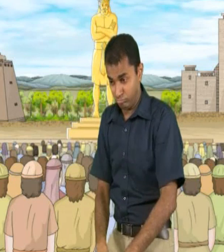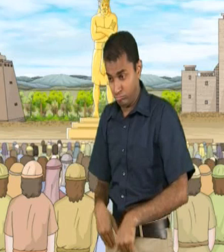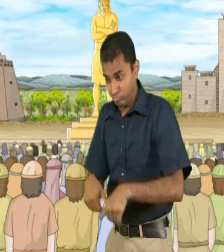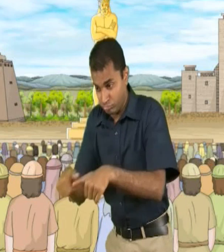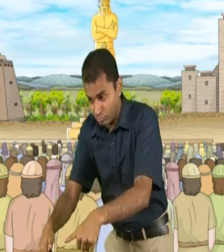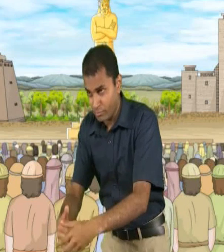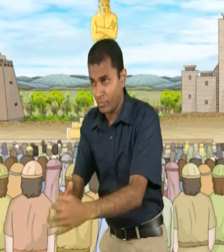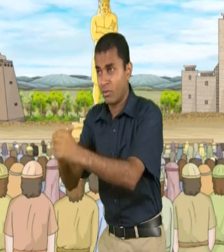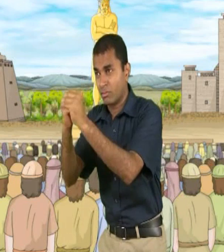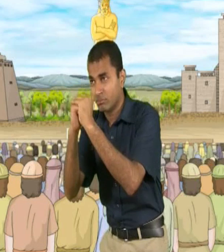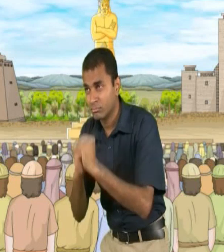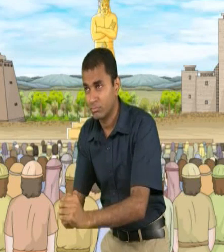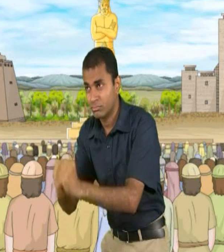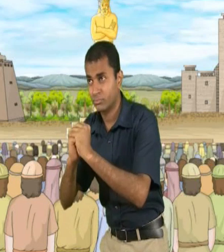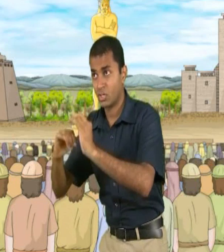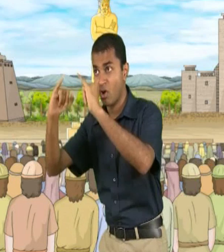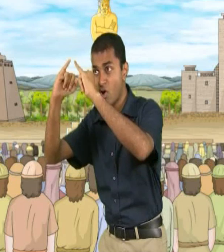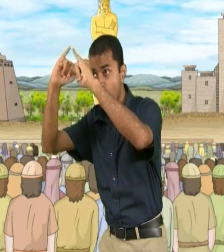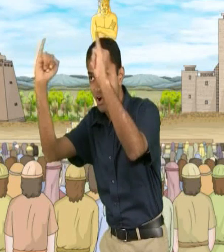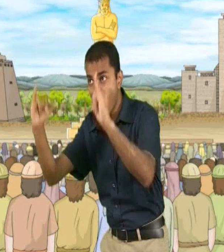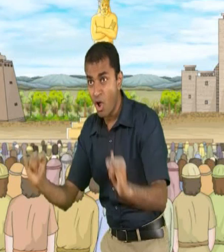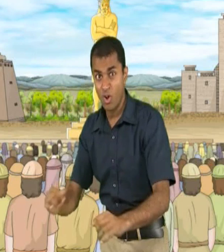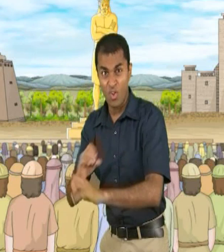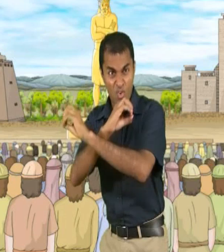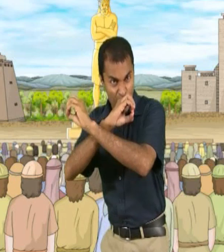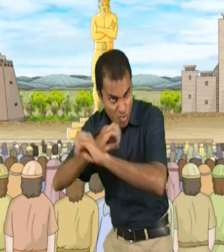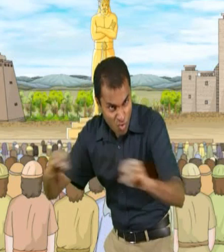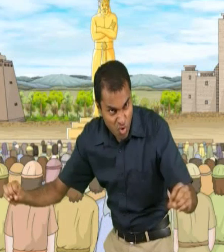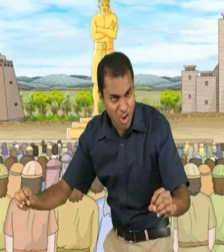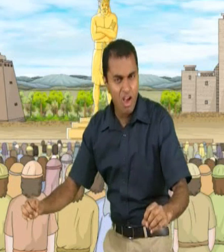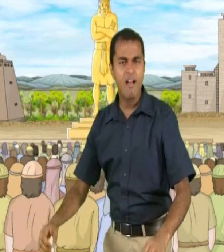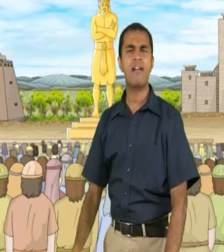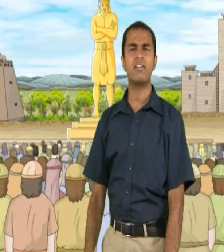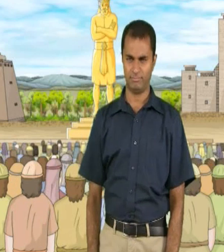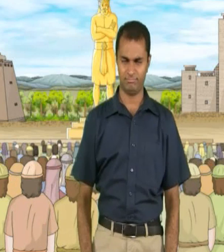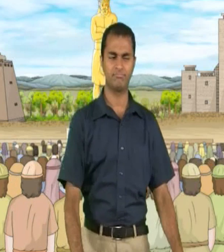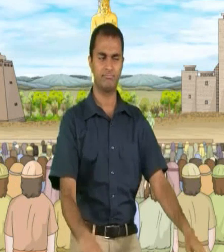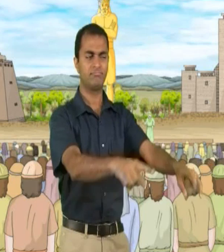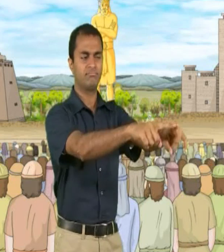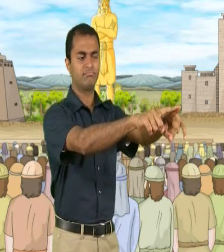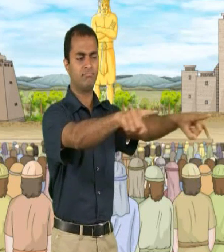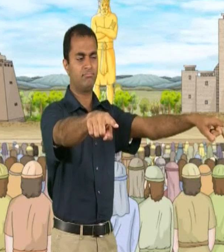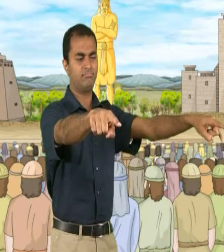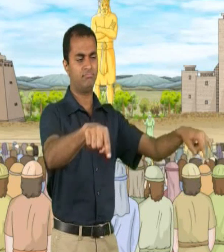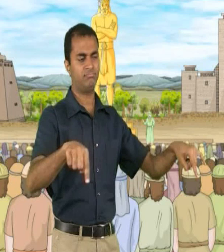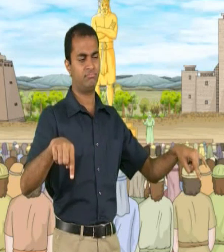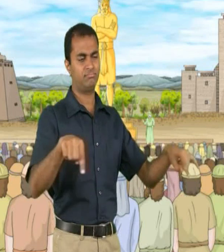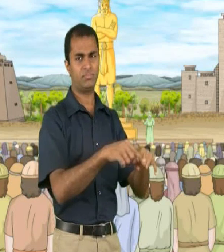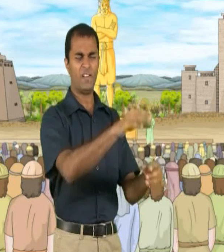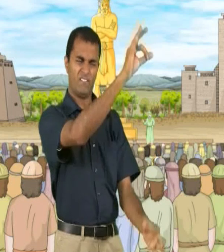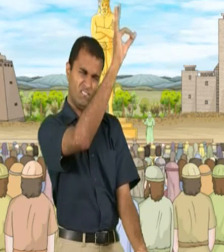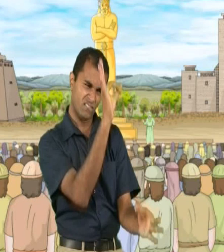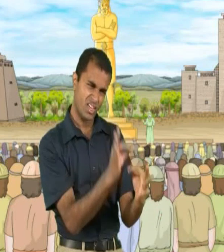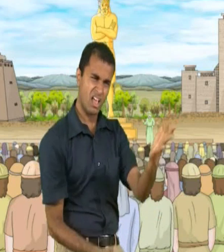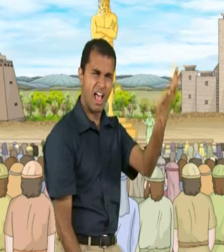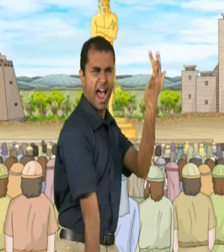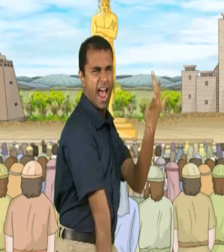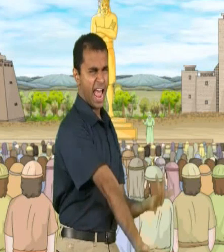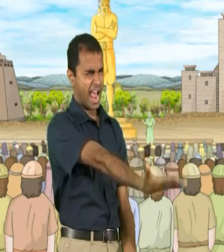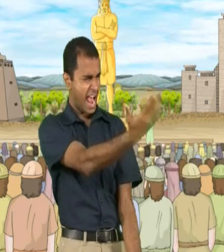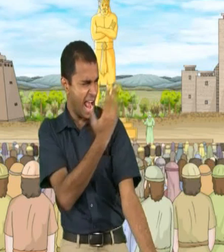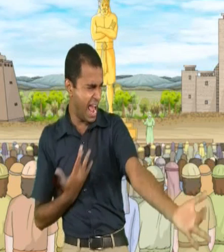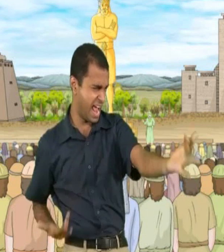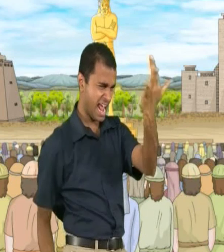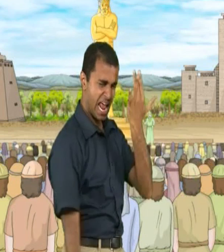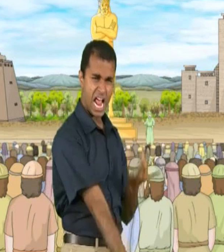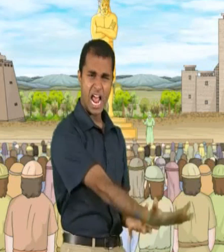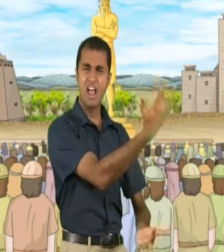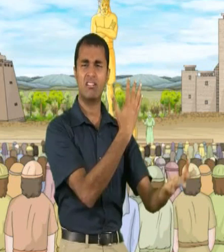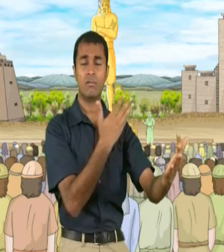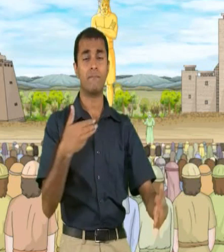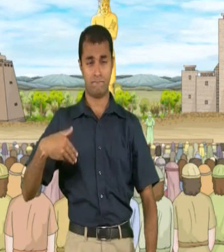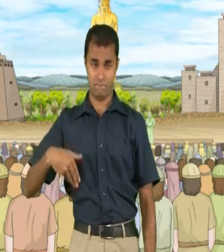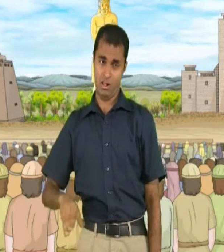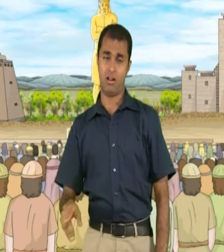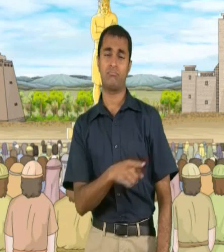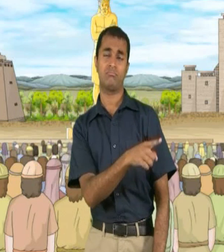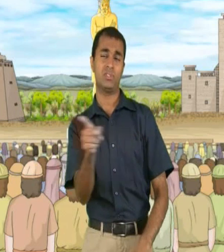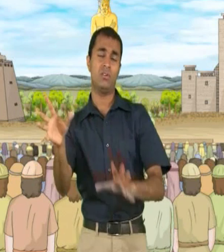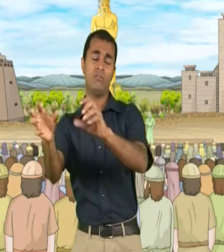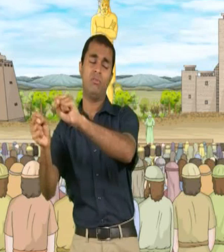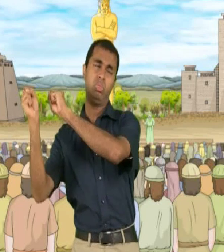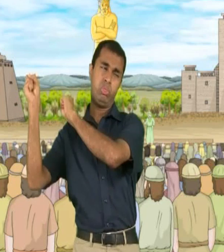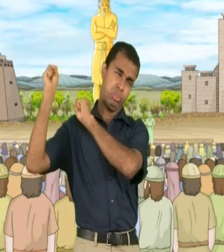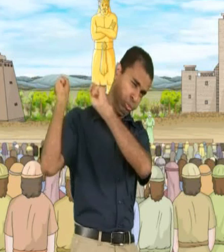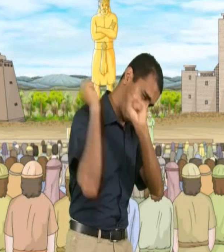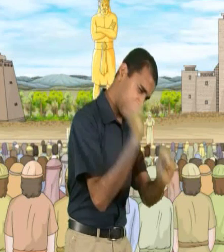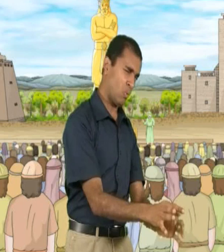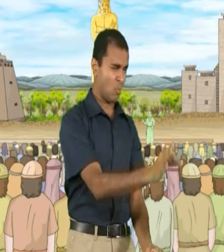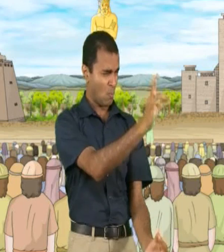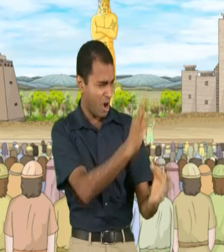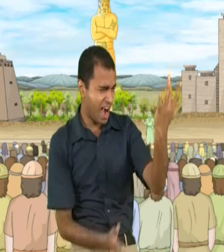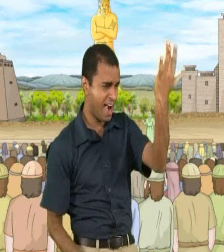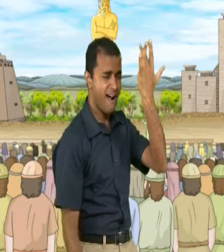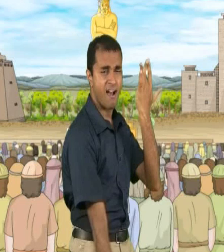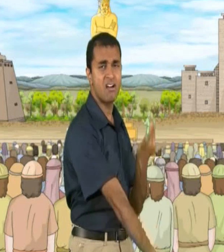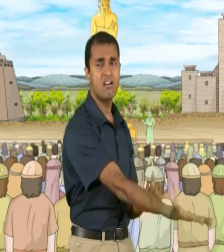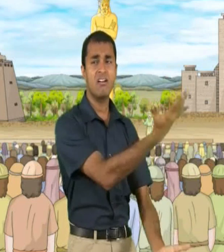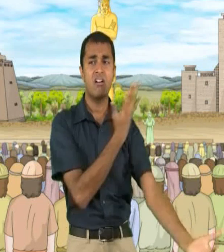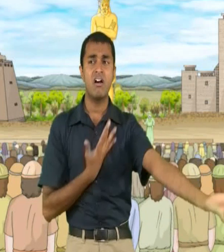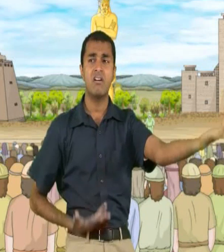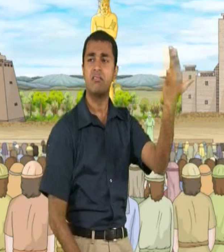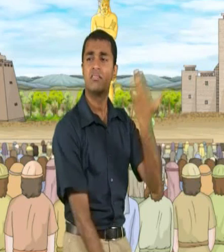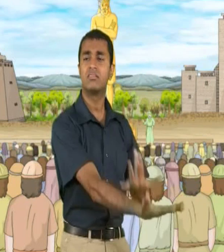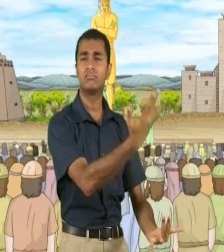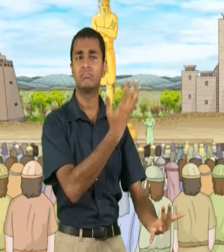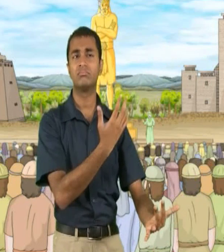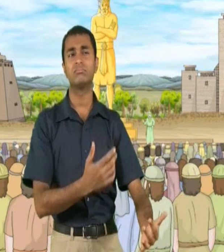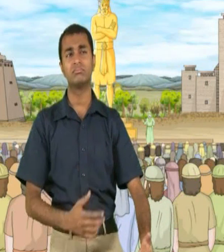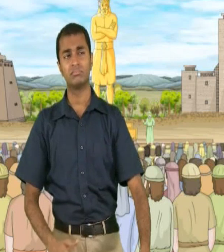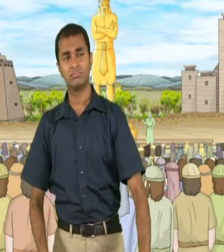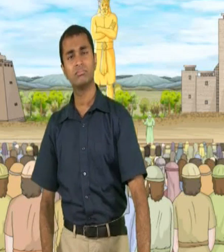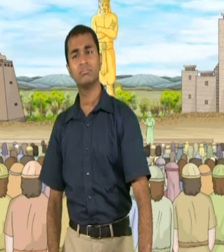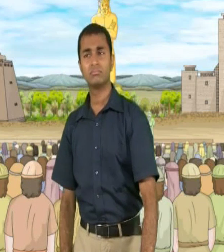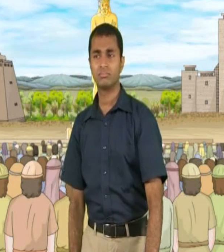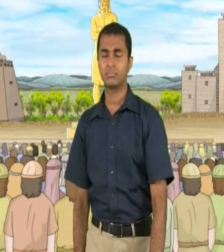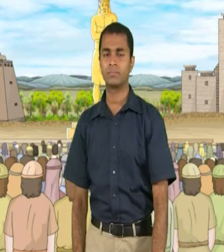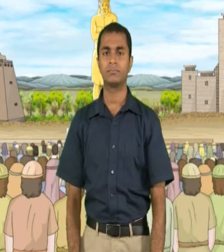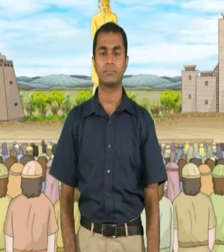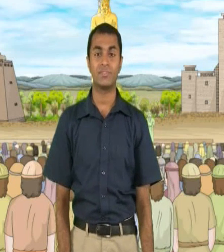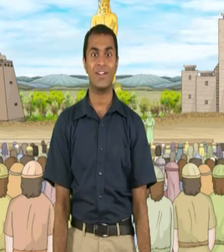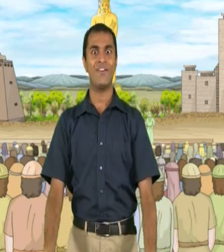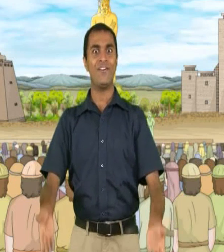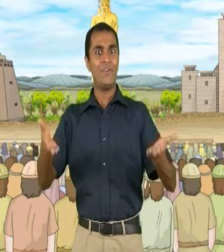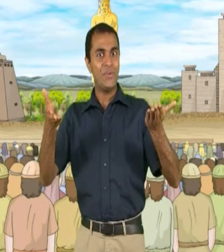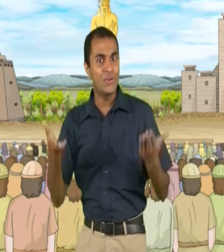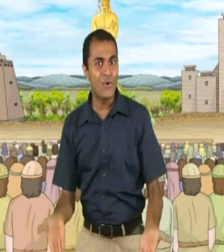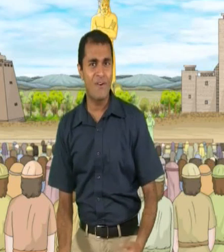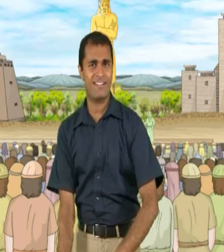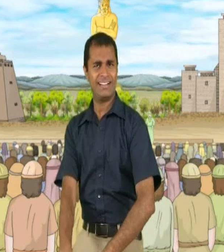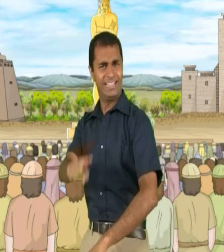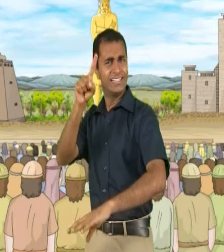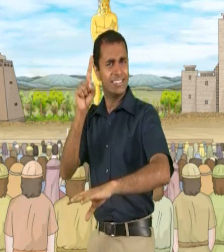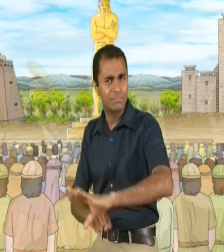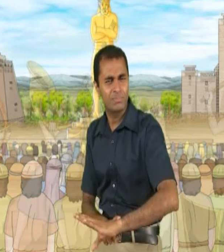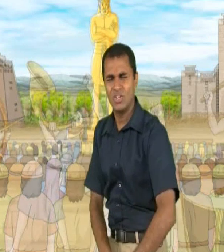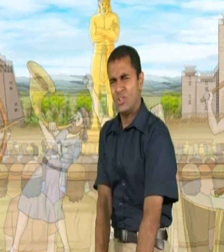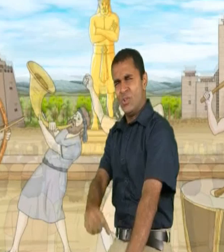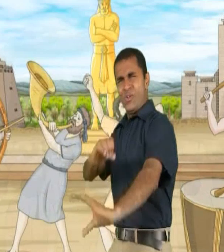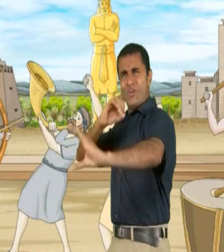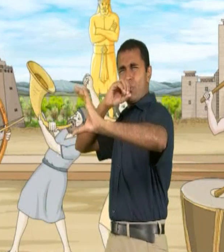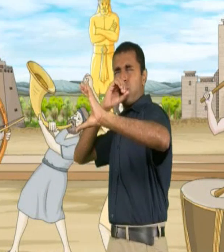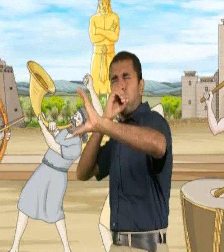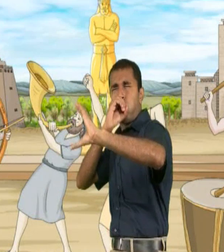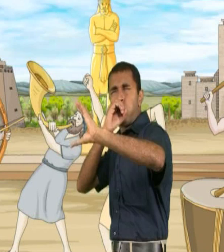And whoever does not fall down and worship will immediately be thrown into the blazing fiery furnace.”